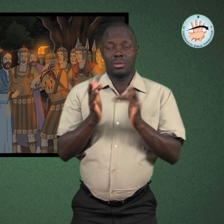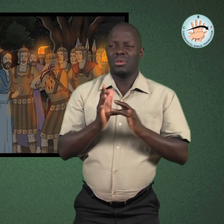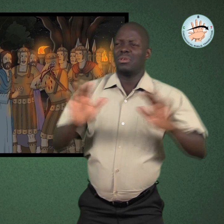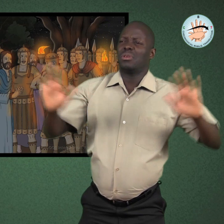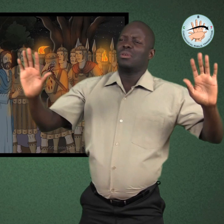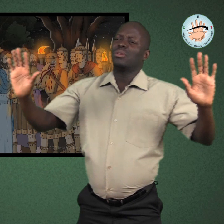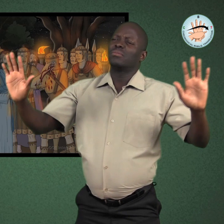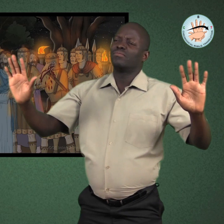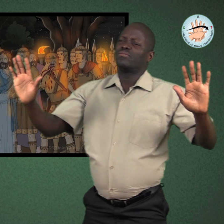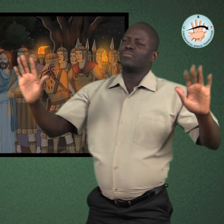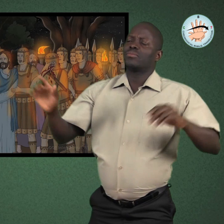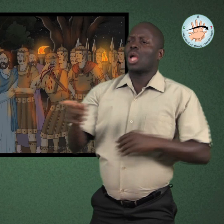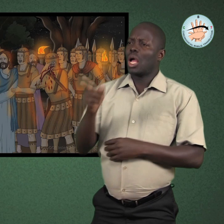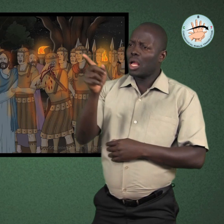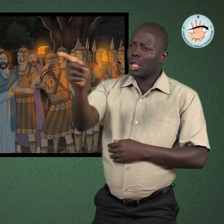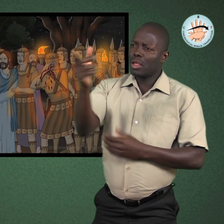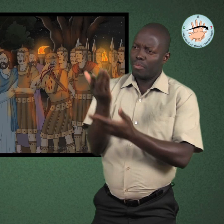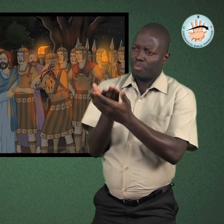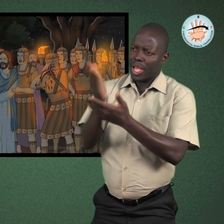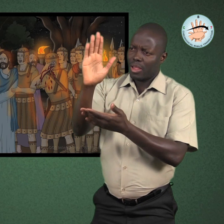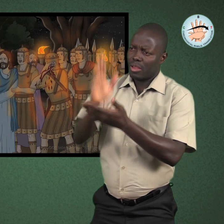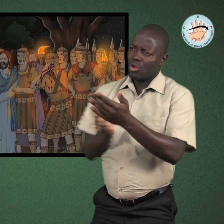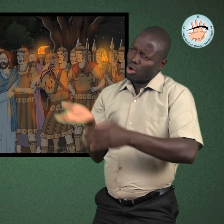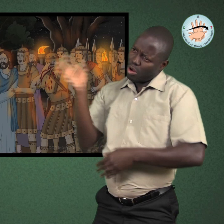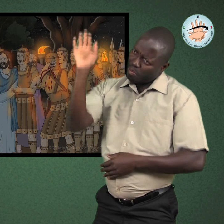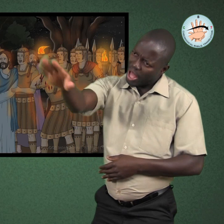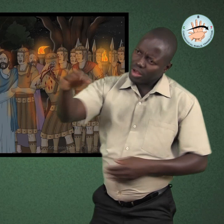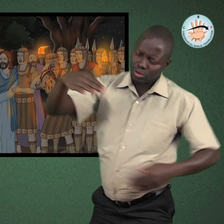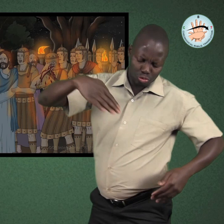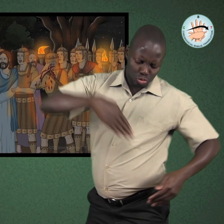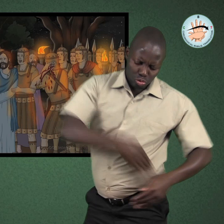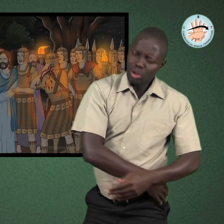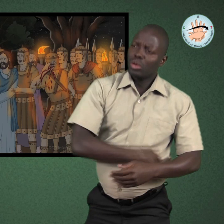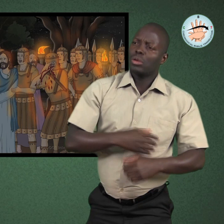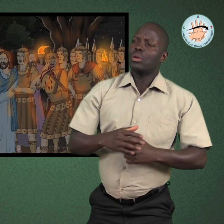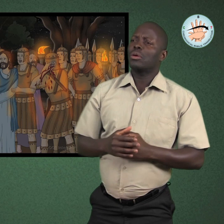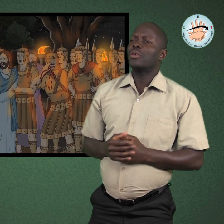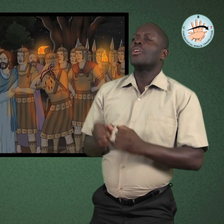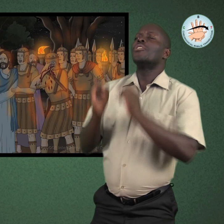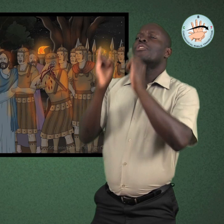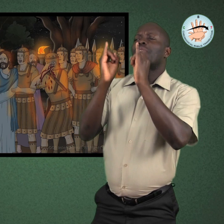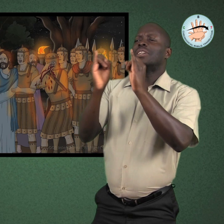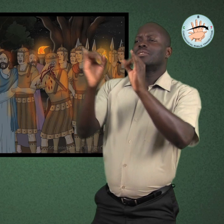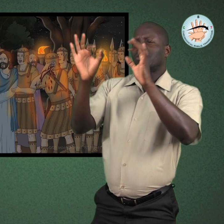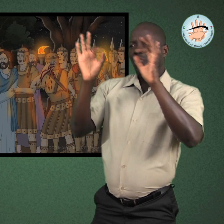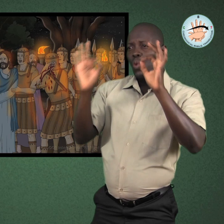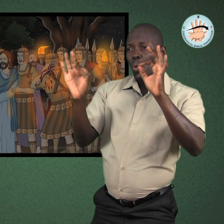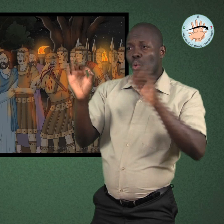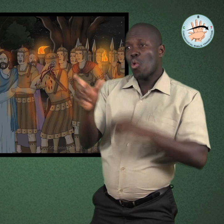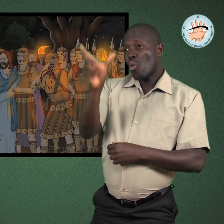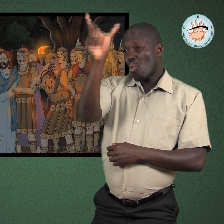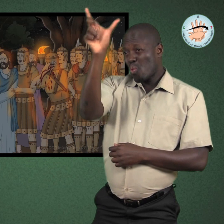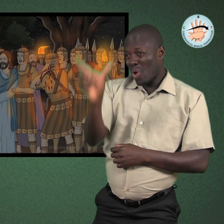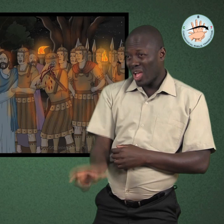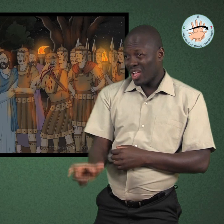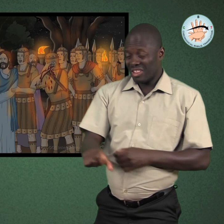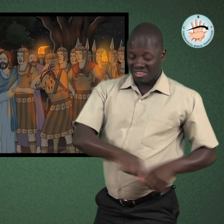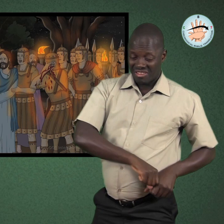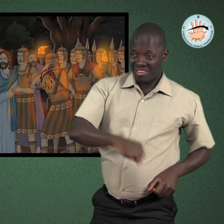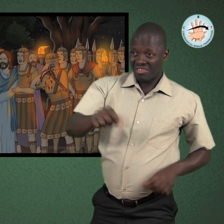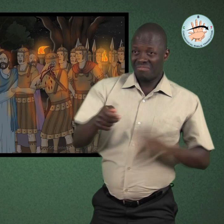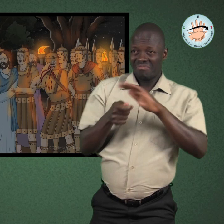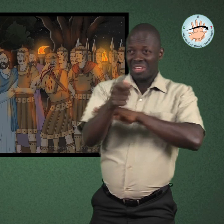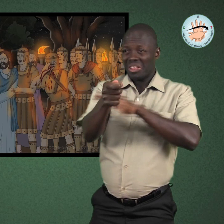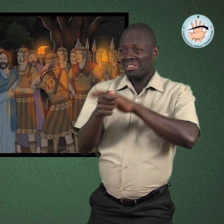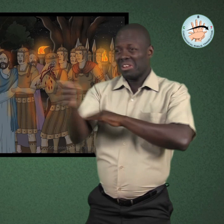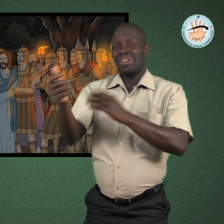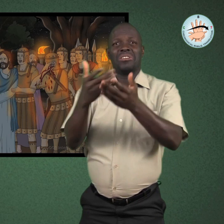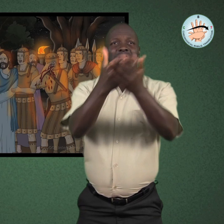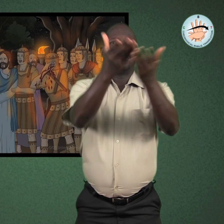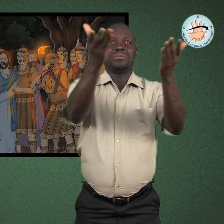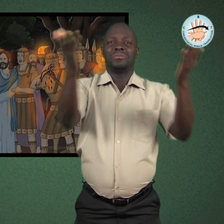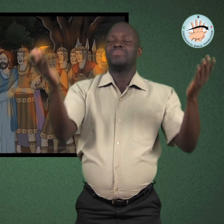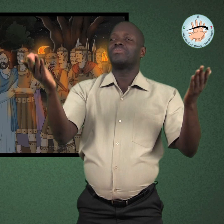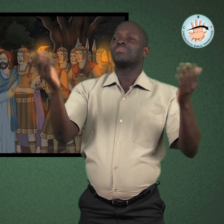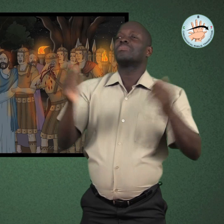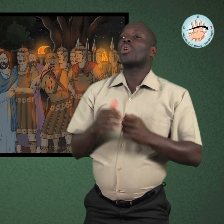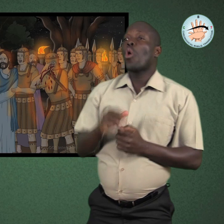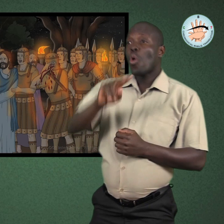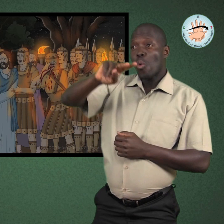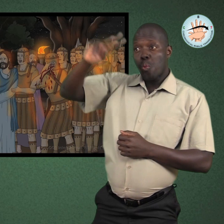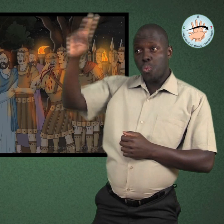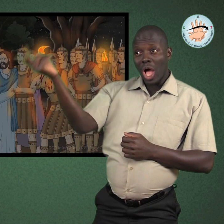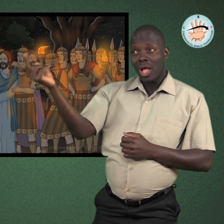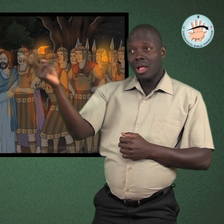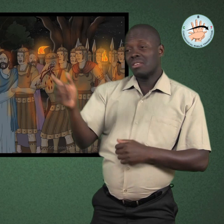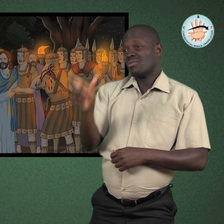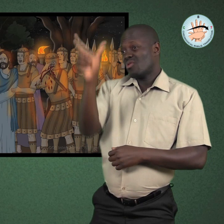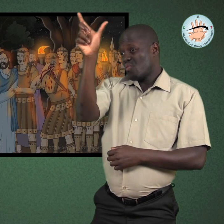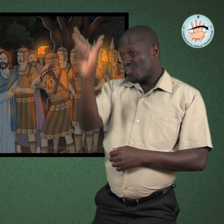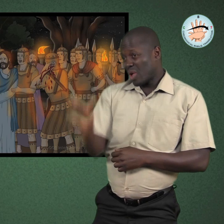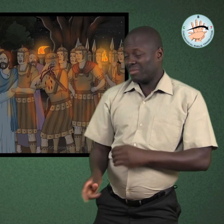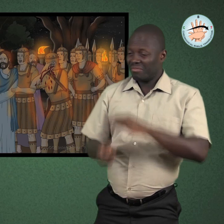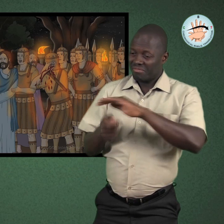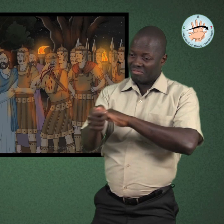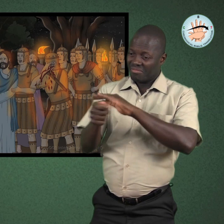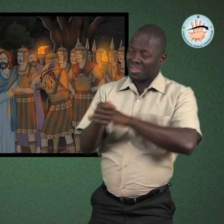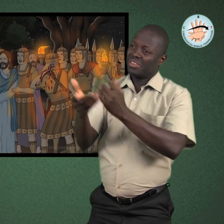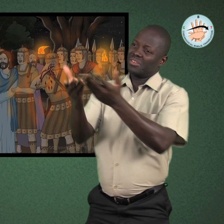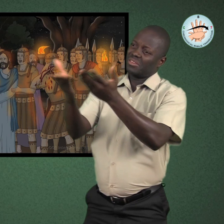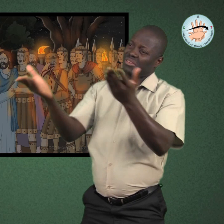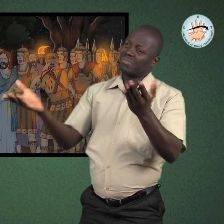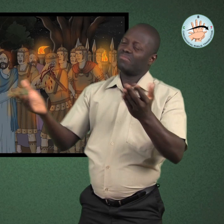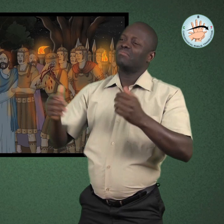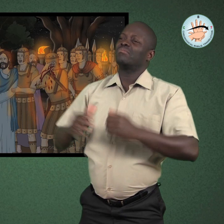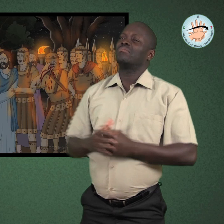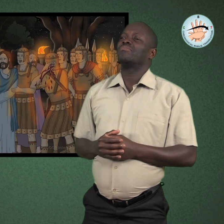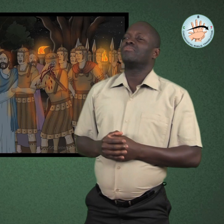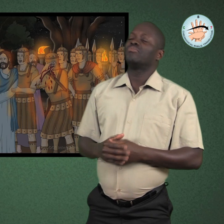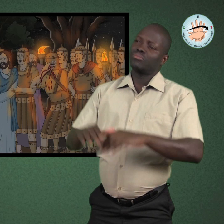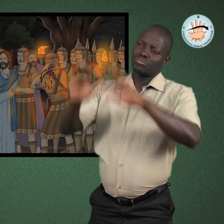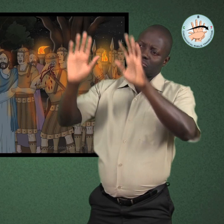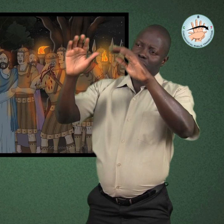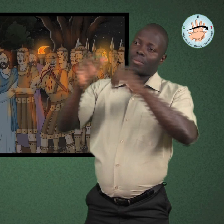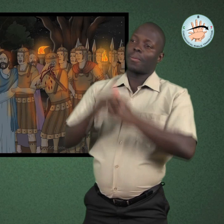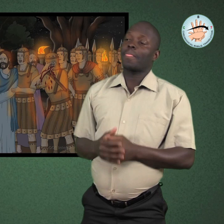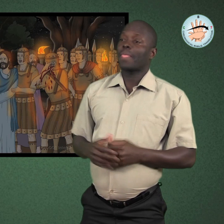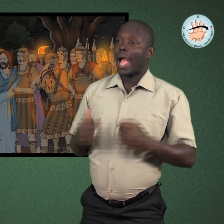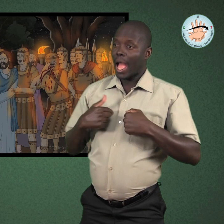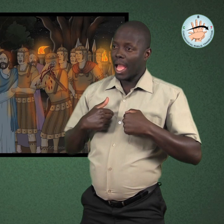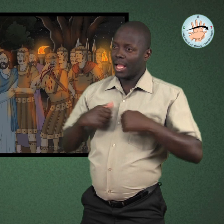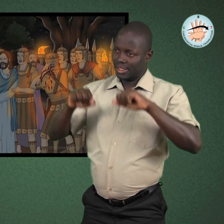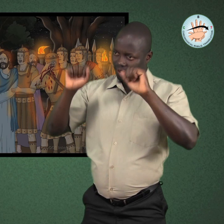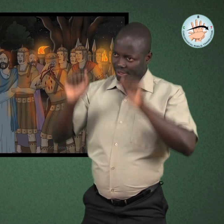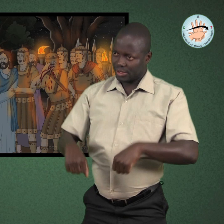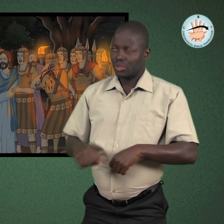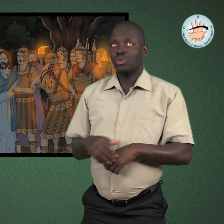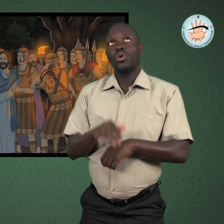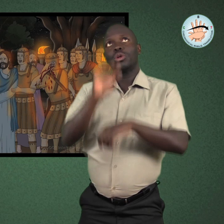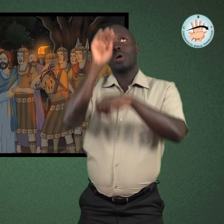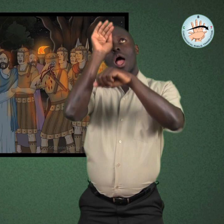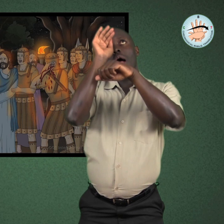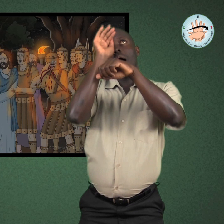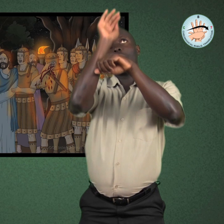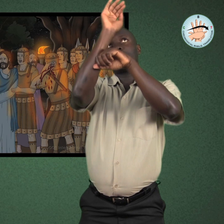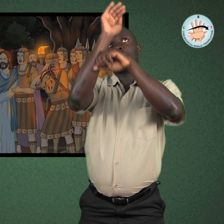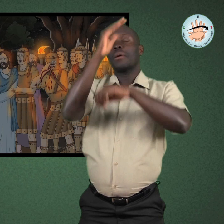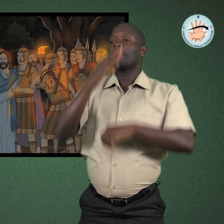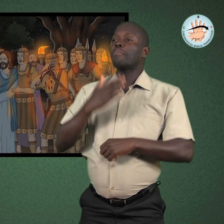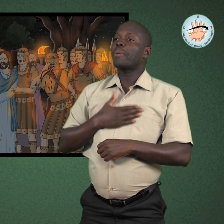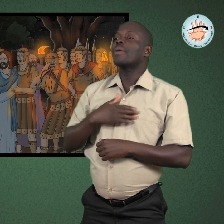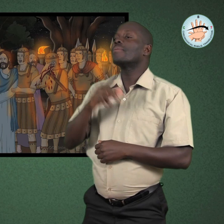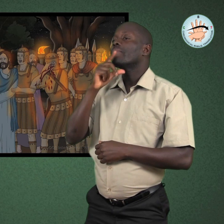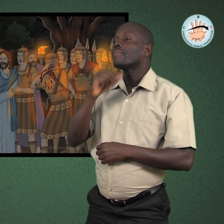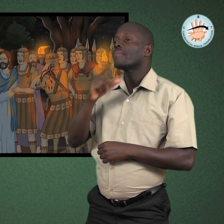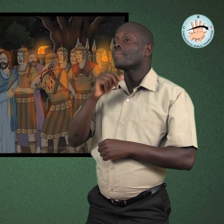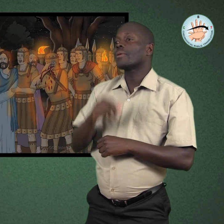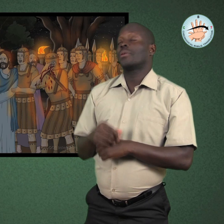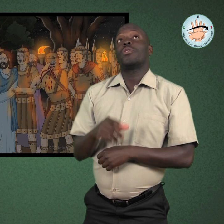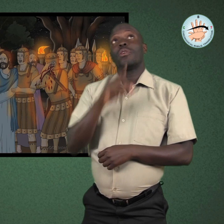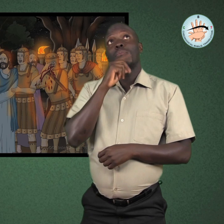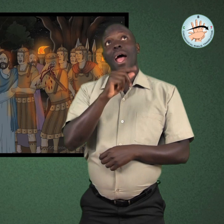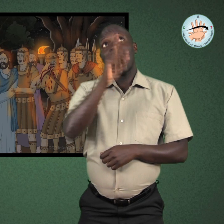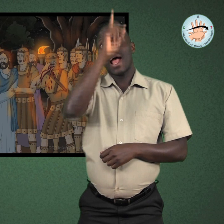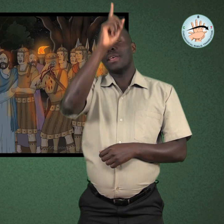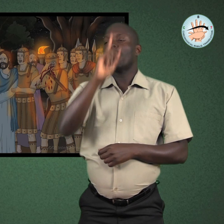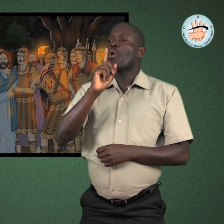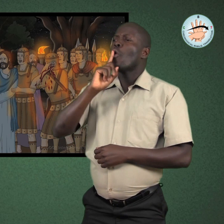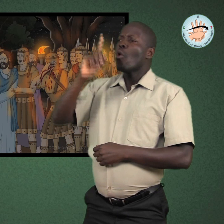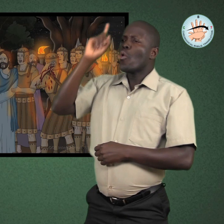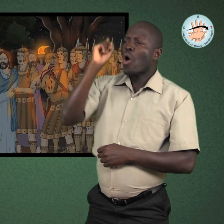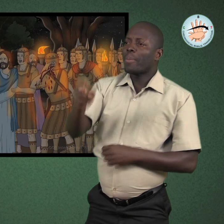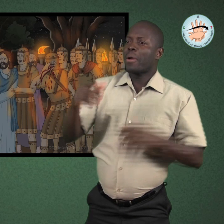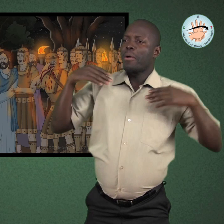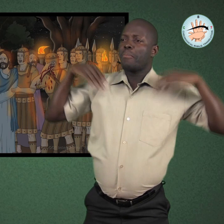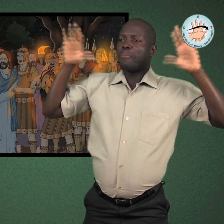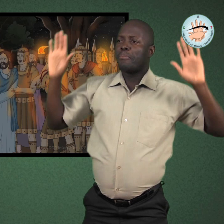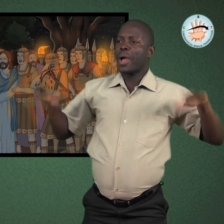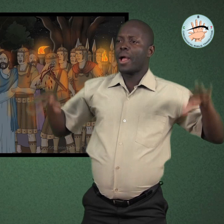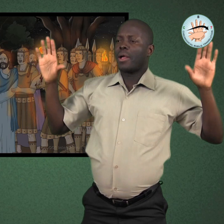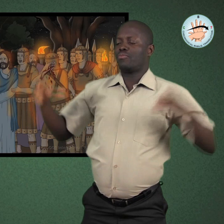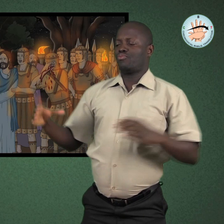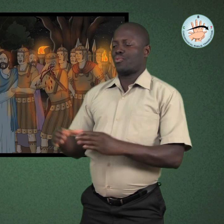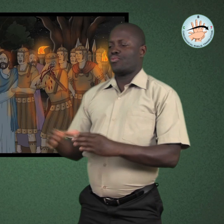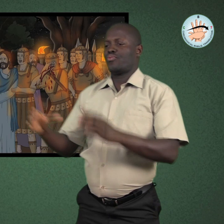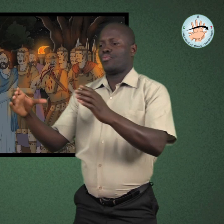“Put your sword back in its place,” Jesus said to him. “For all who draw the sword will die by the sword.